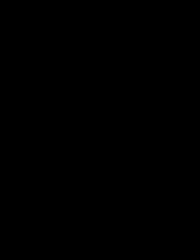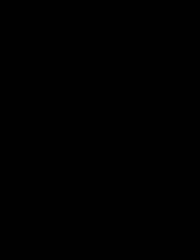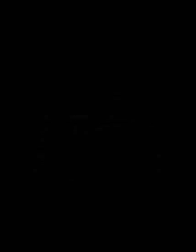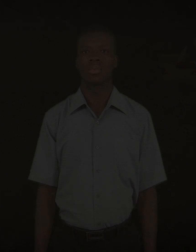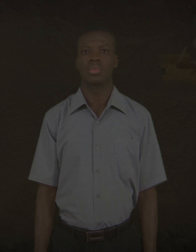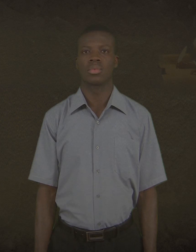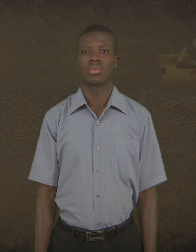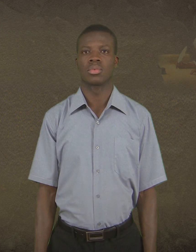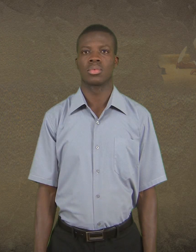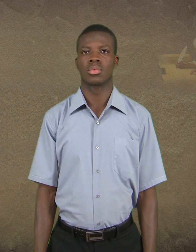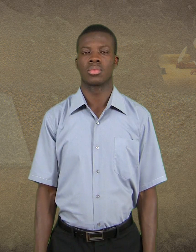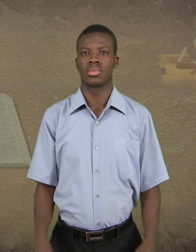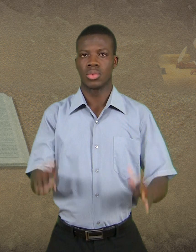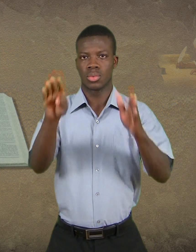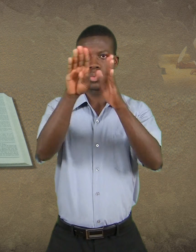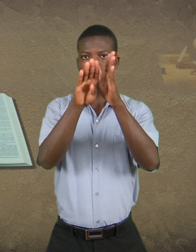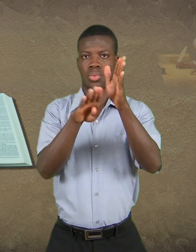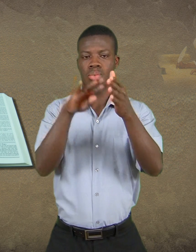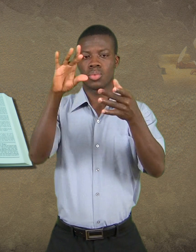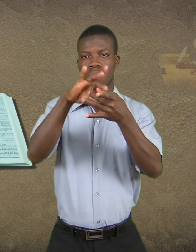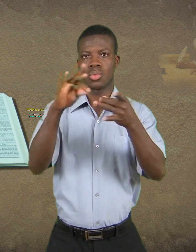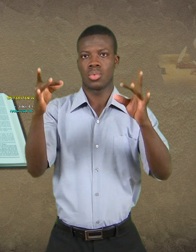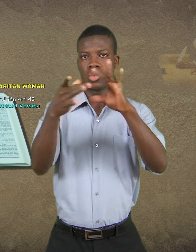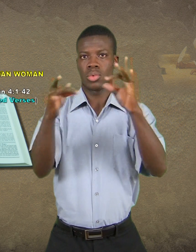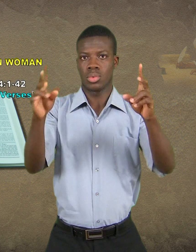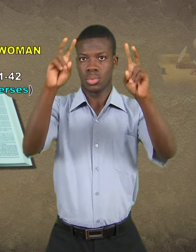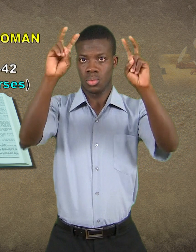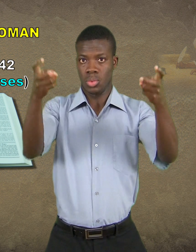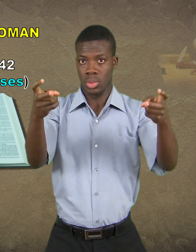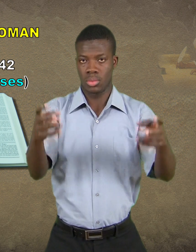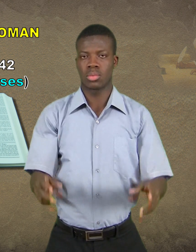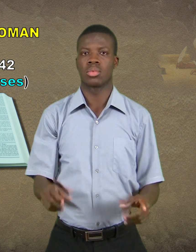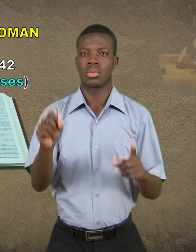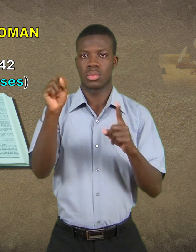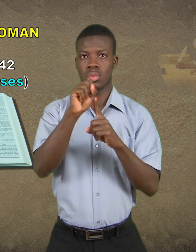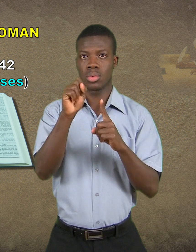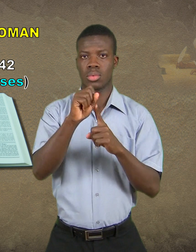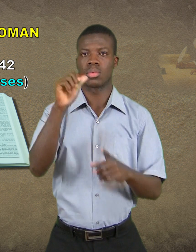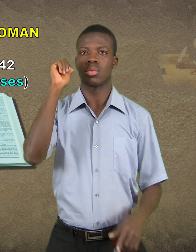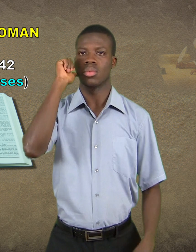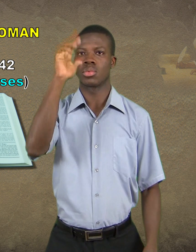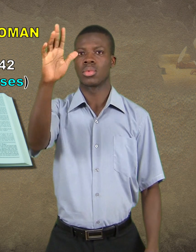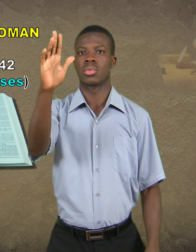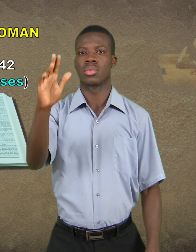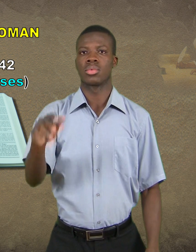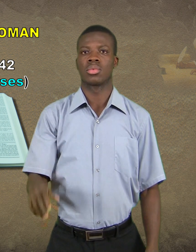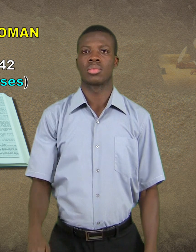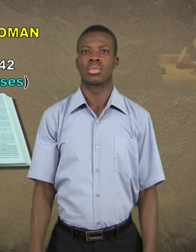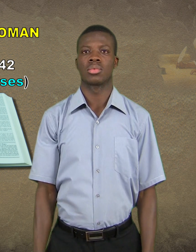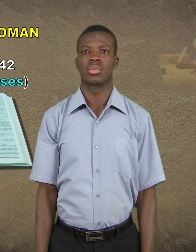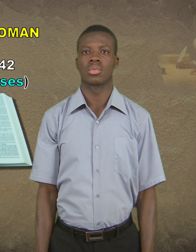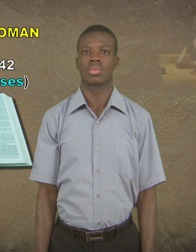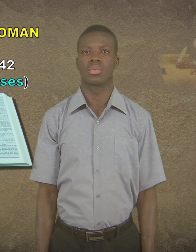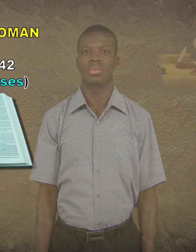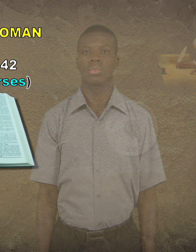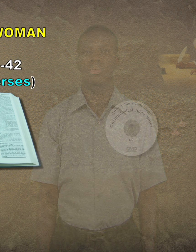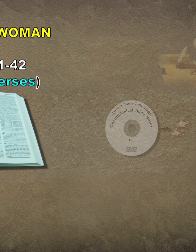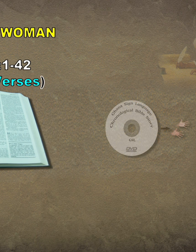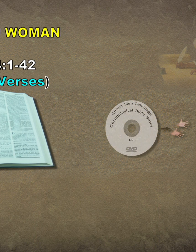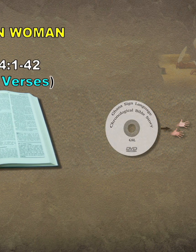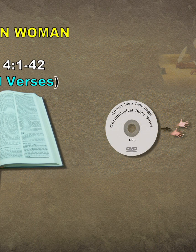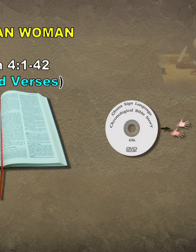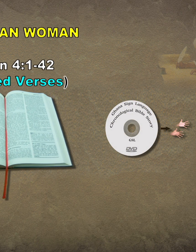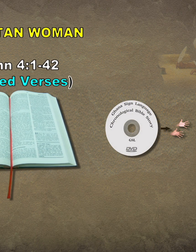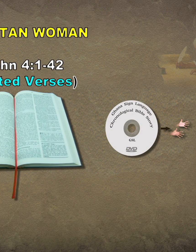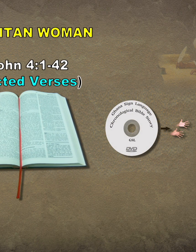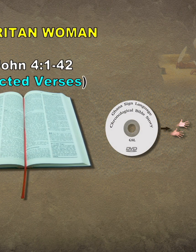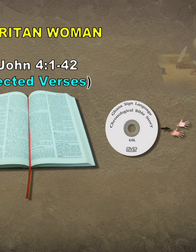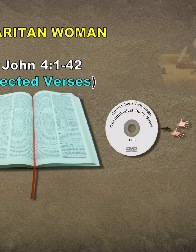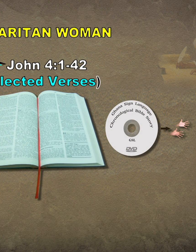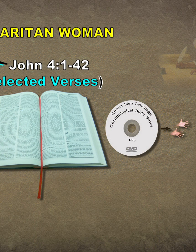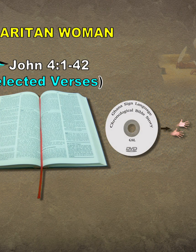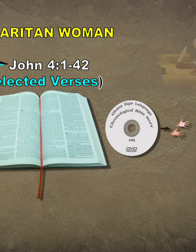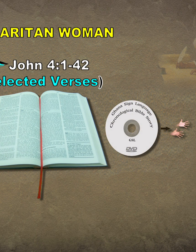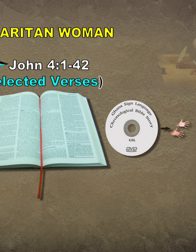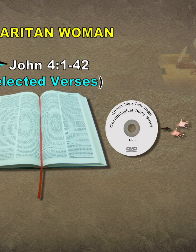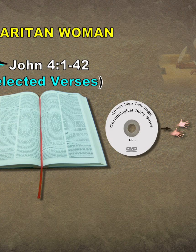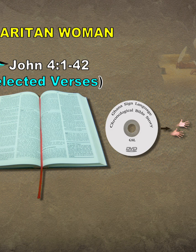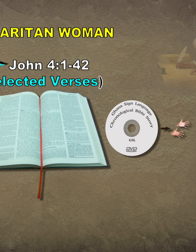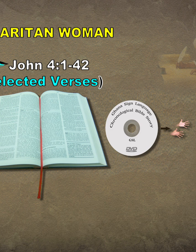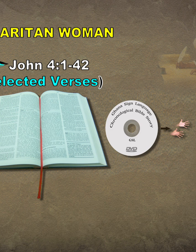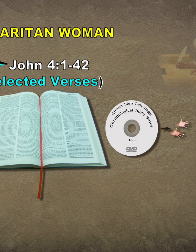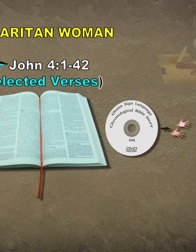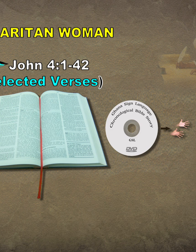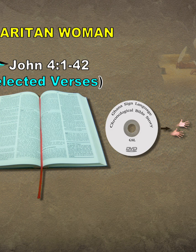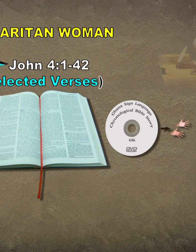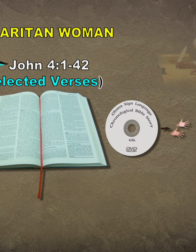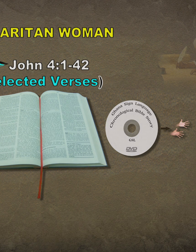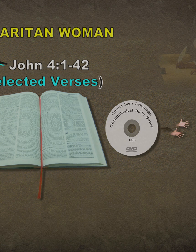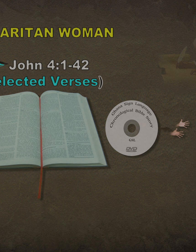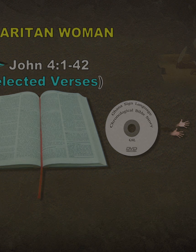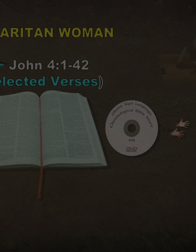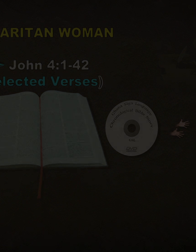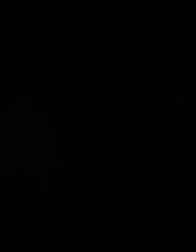The Samaritan woman